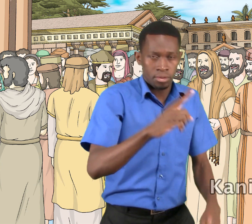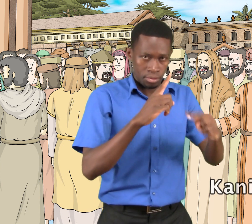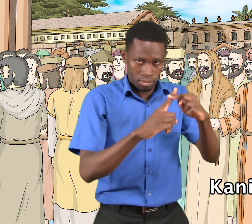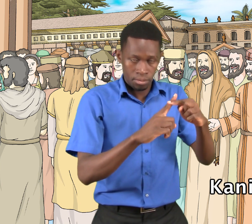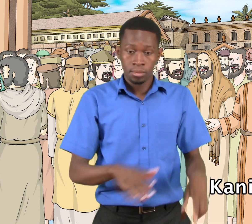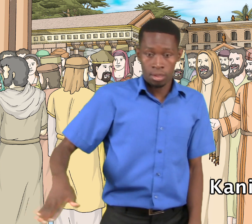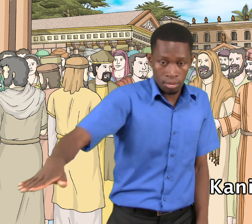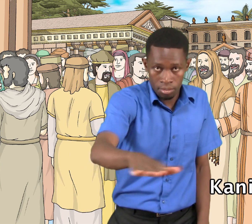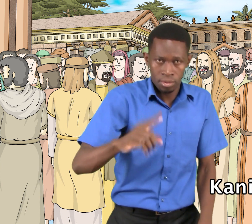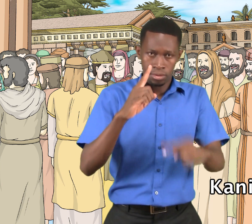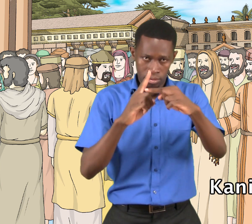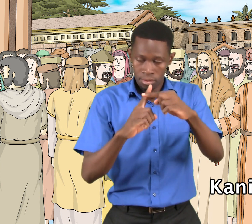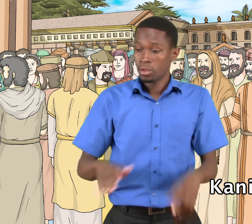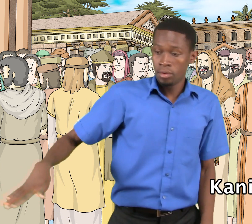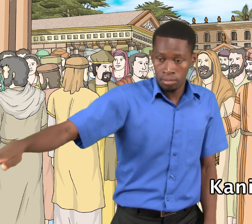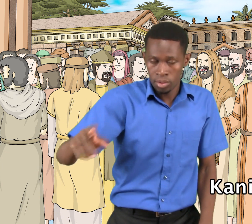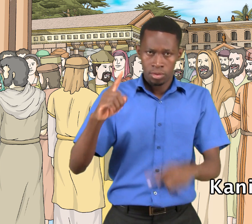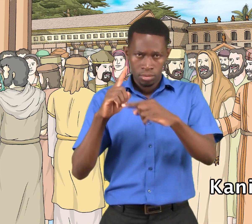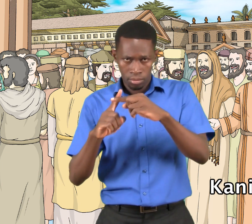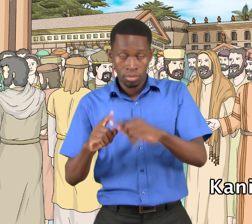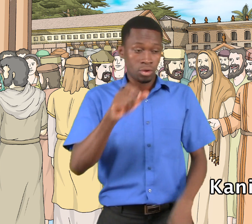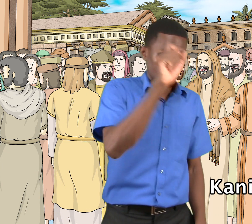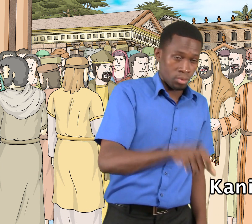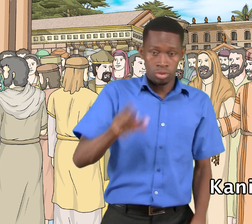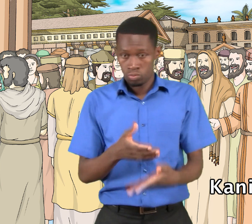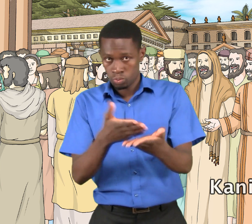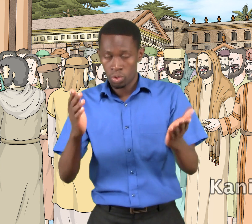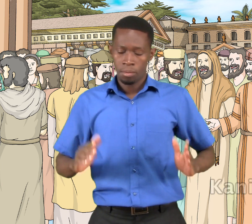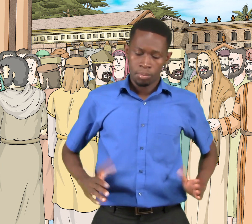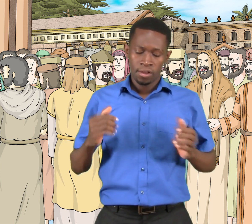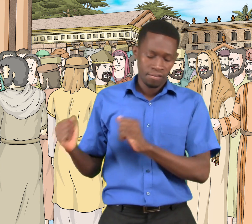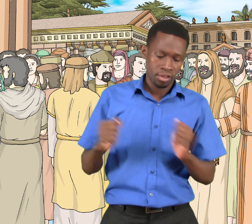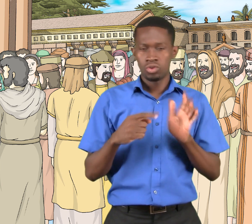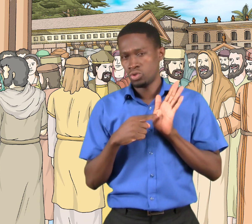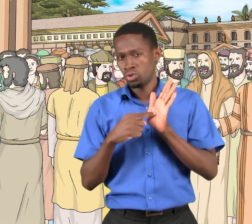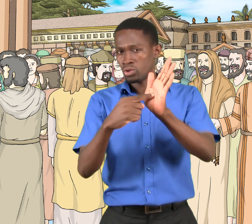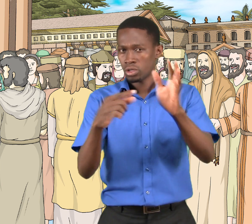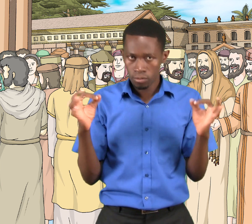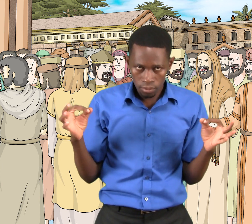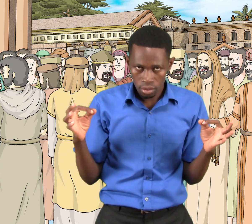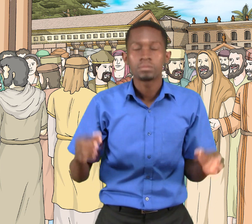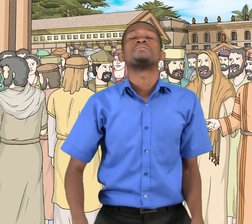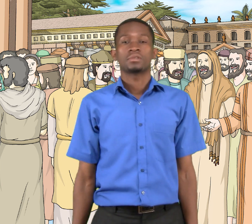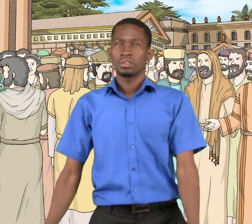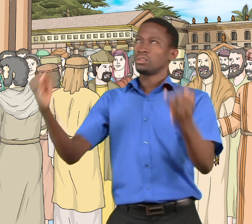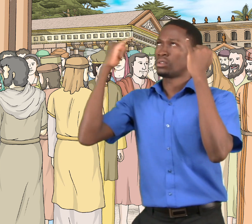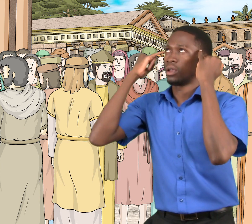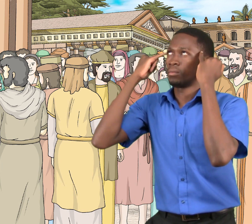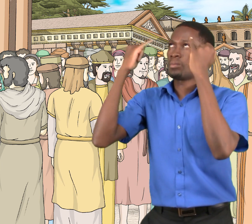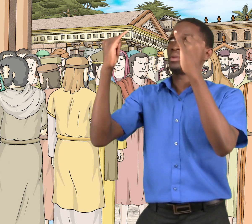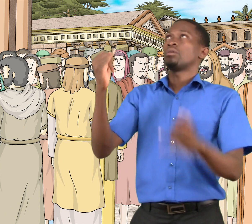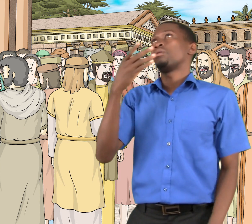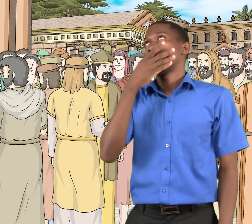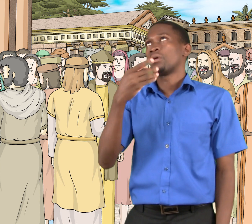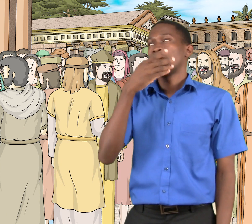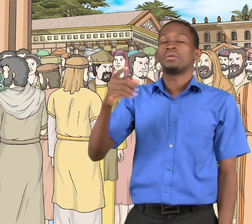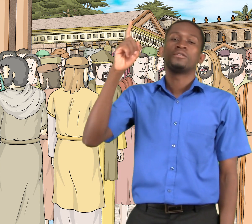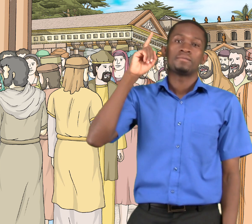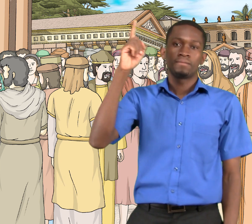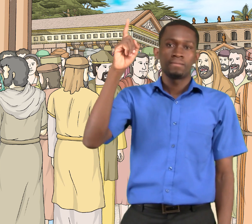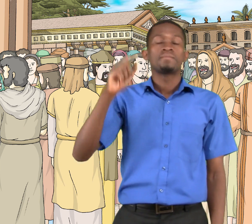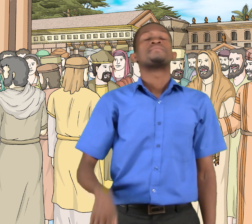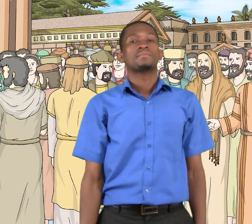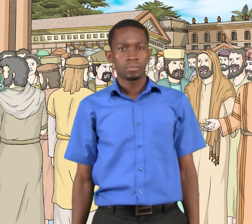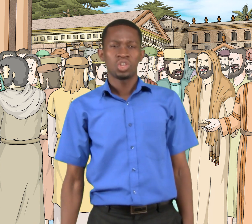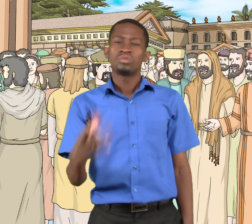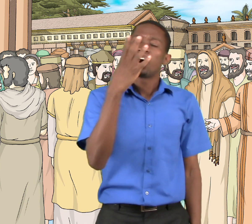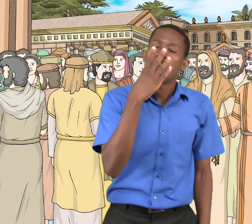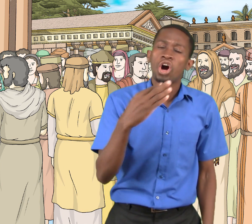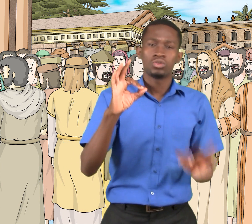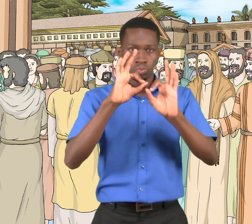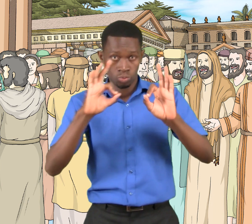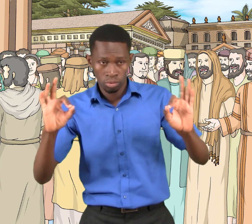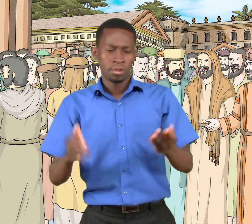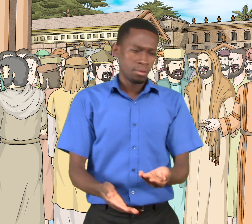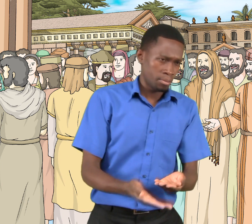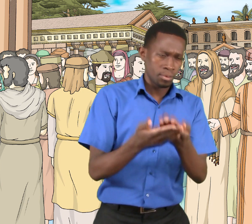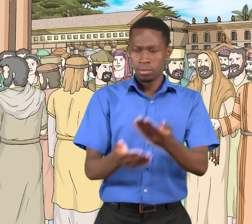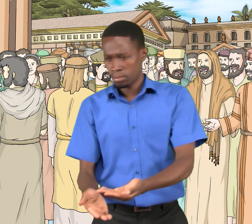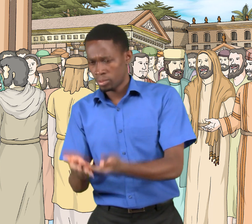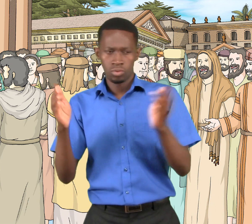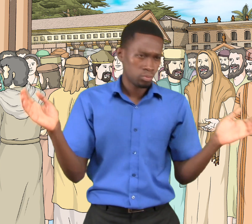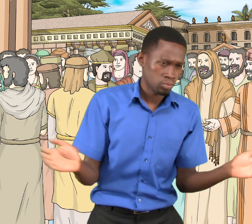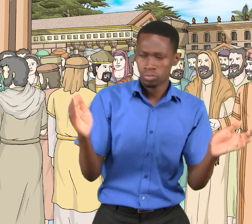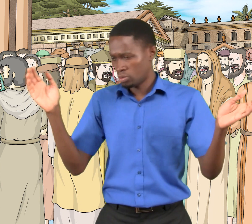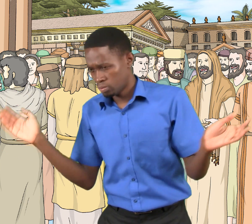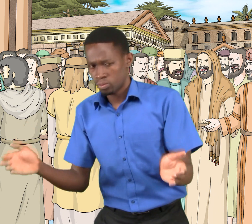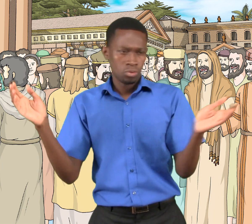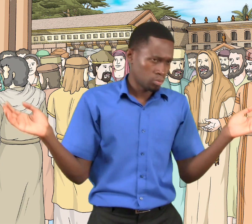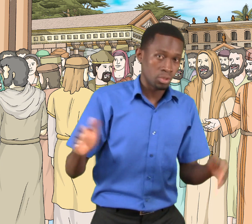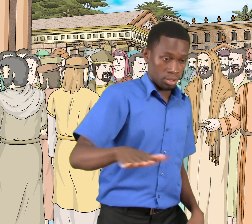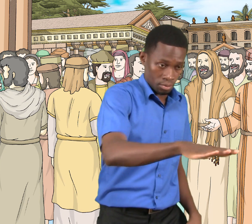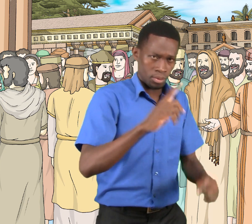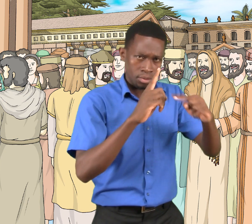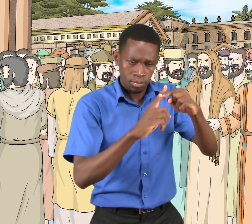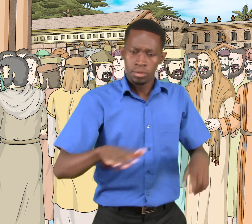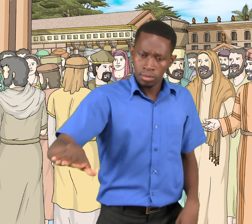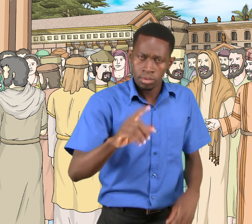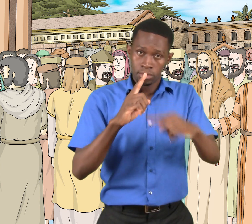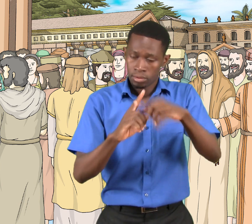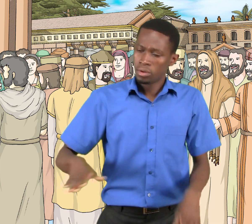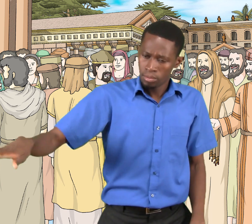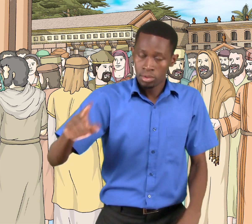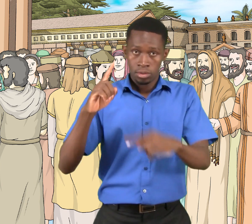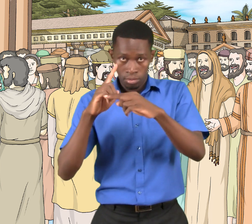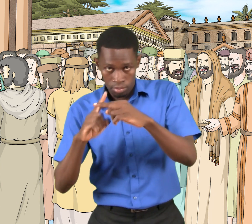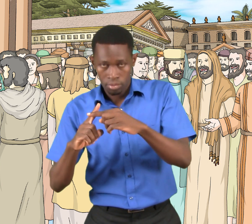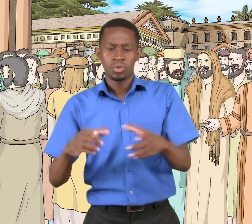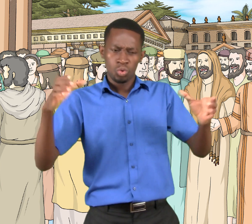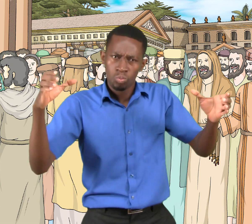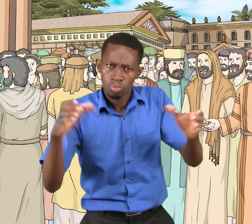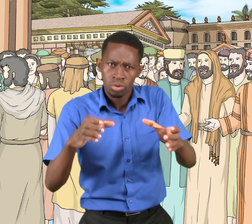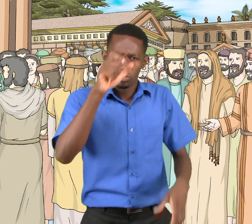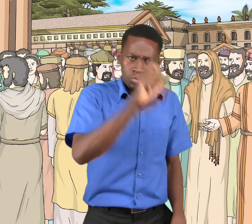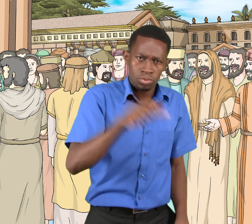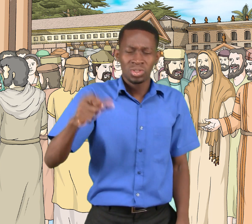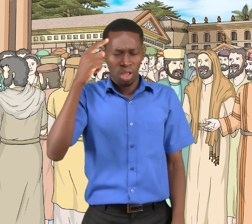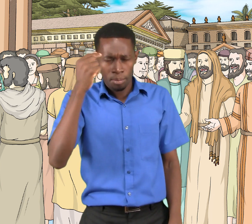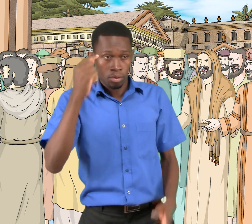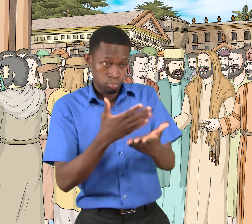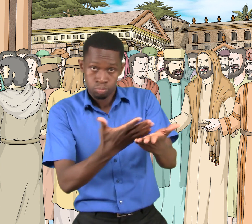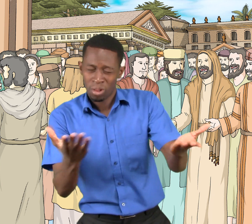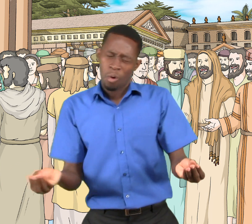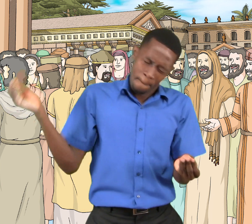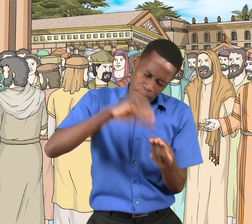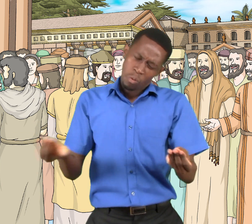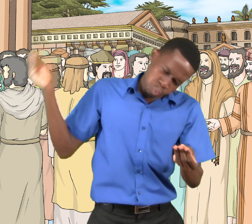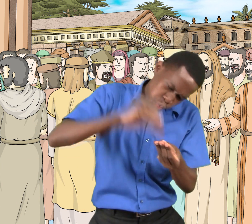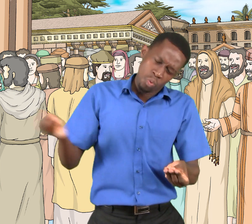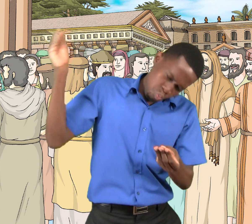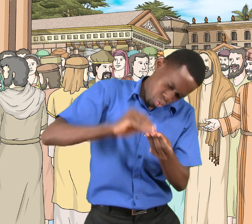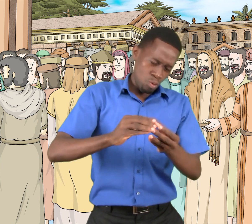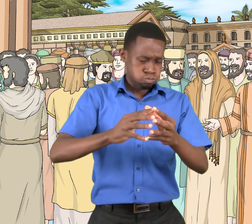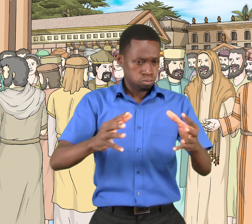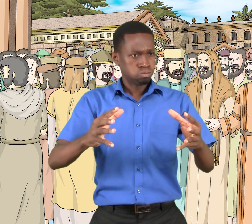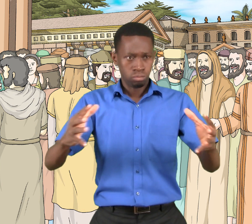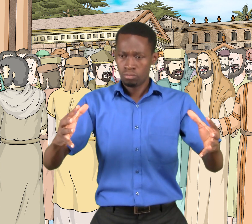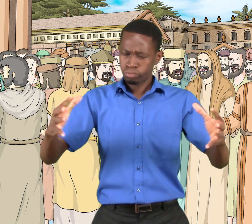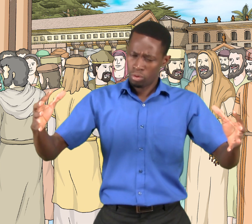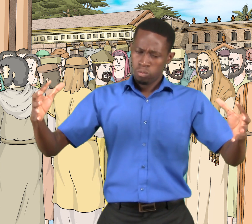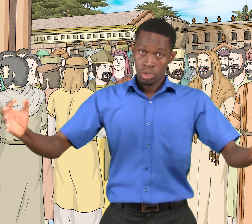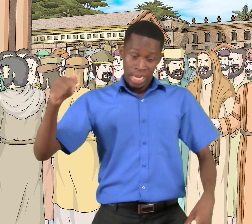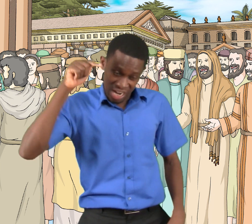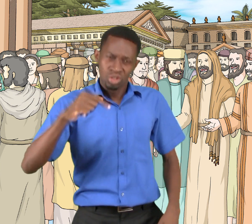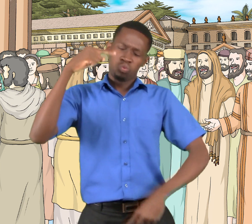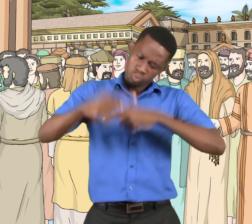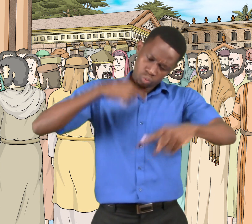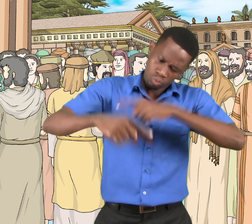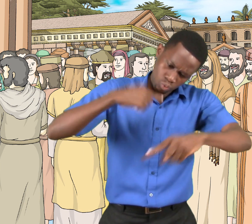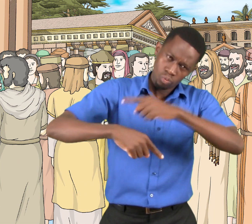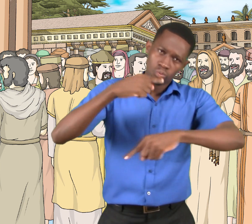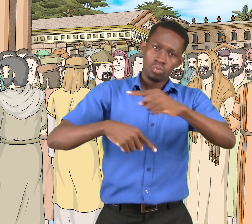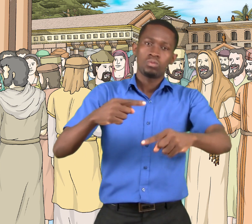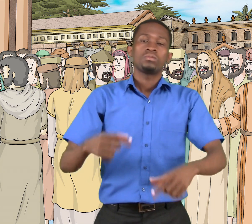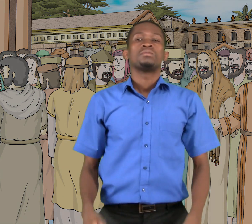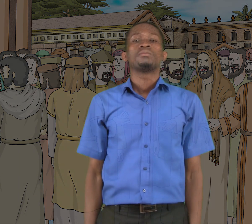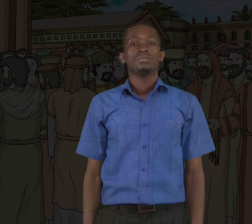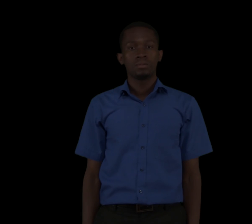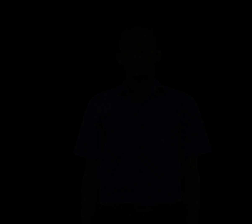It grew in strength and numbers, living in the fear of the Lord and the encouragement of the Holy Spirit.